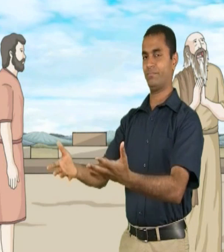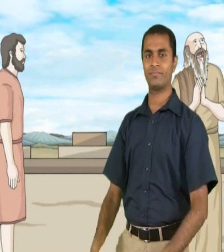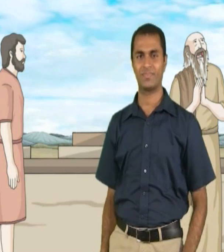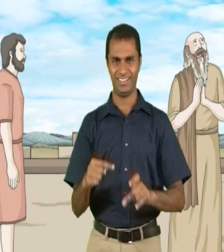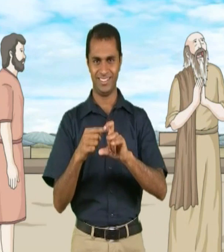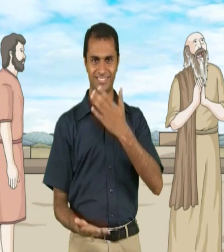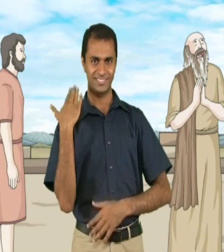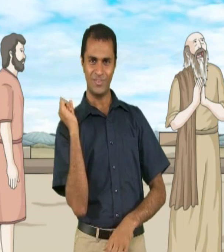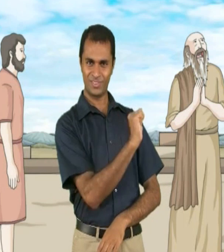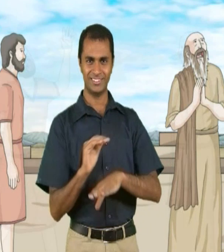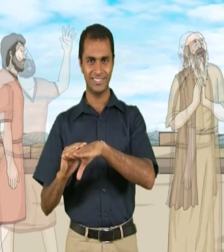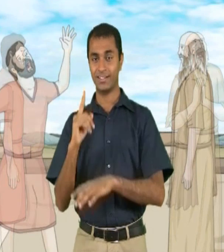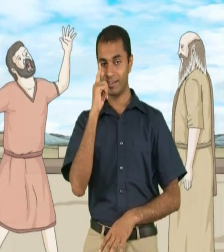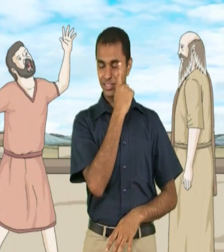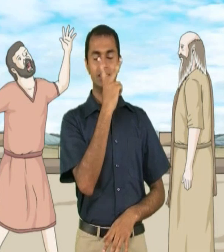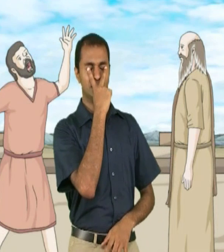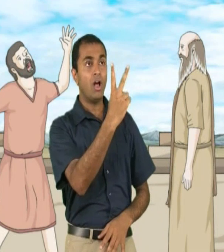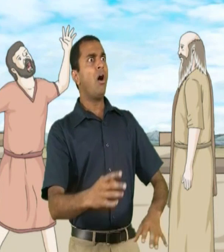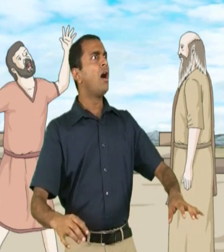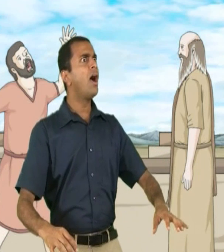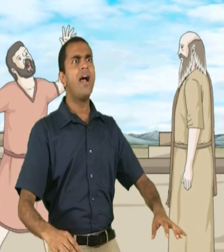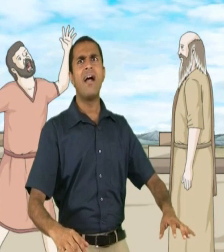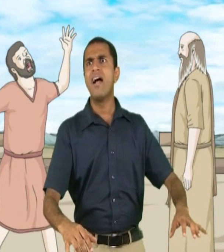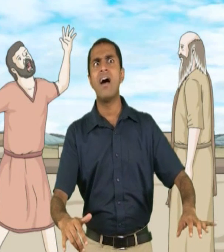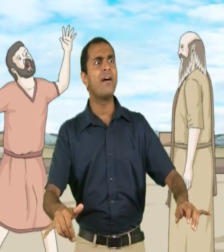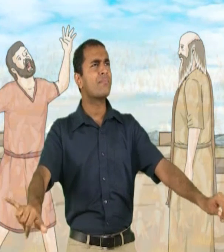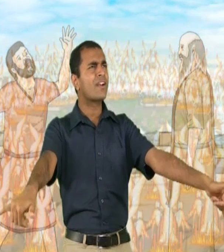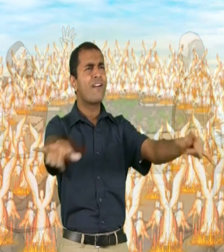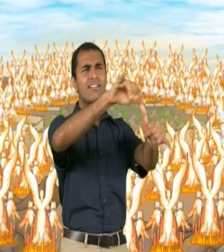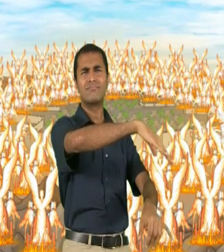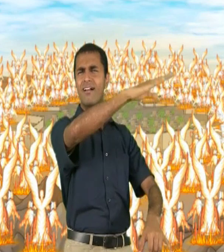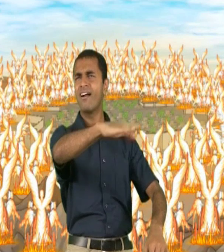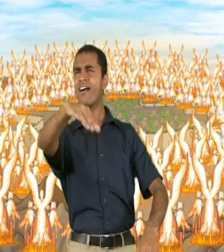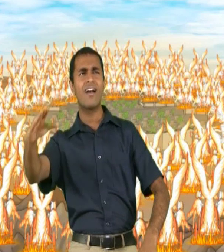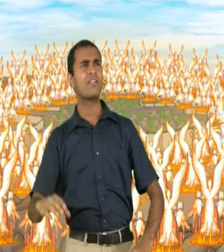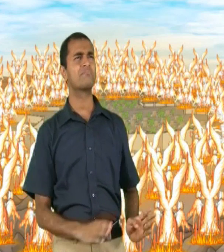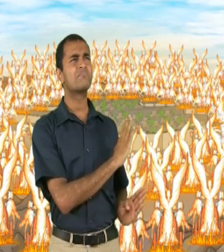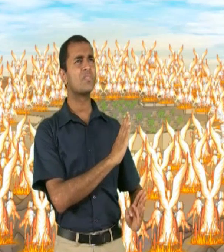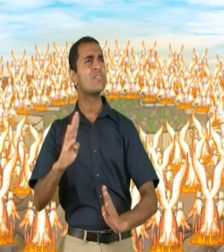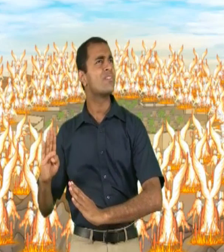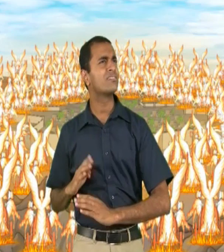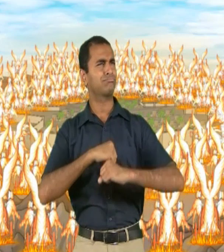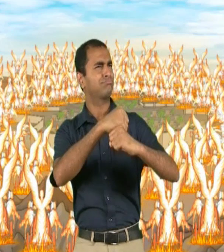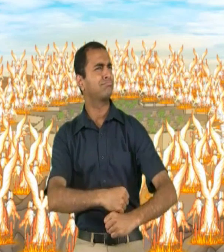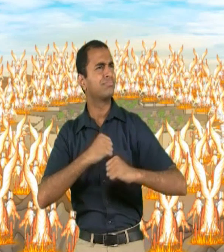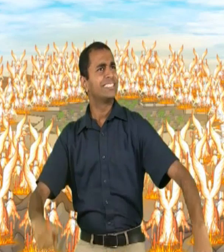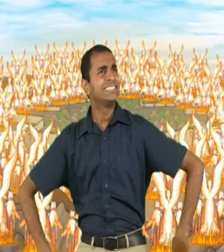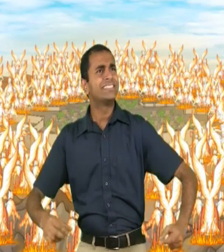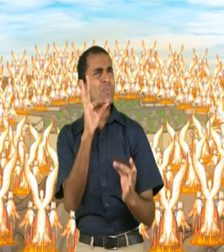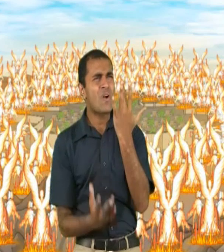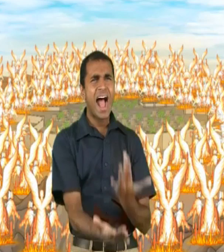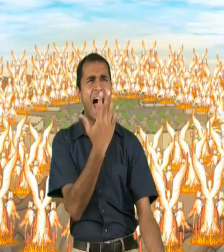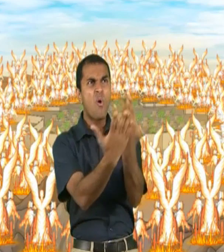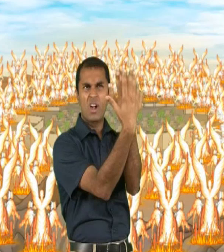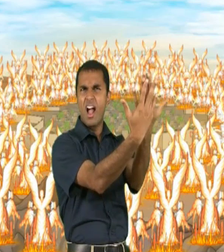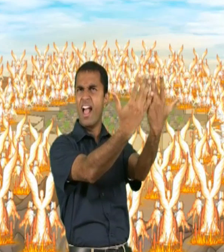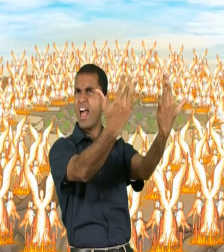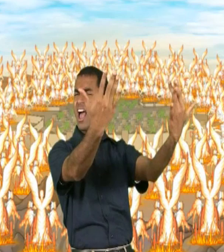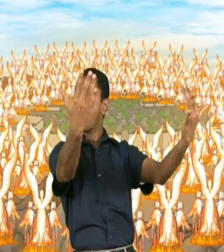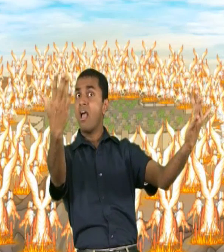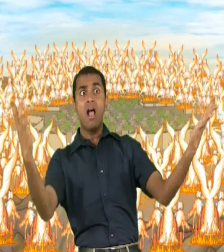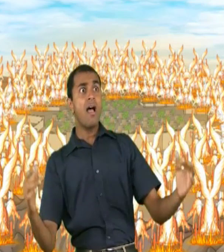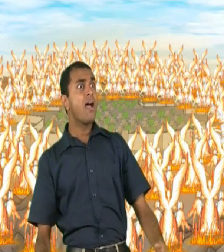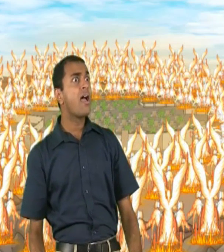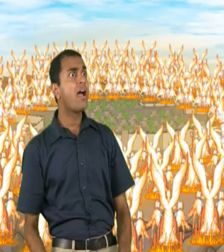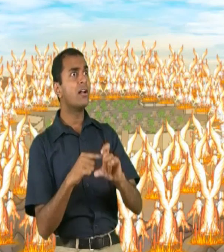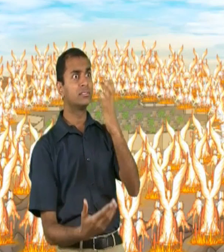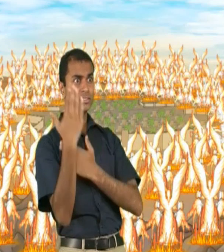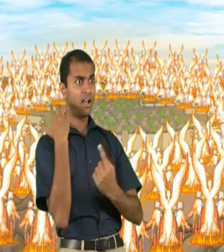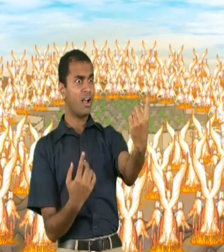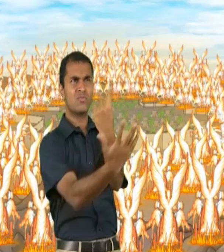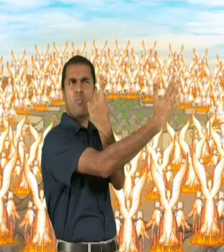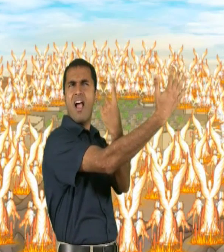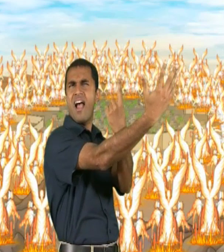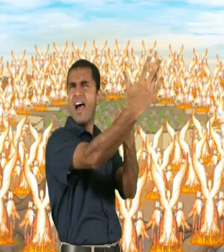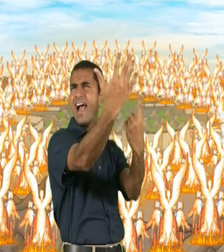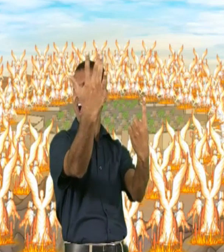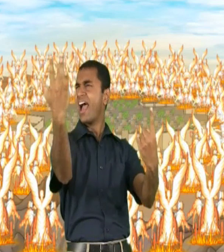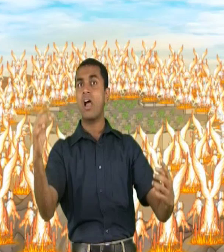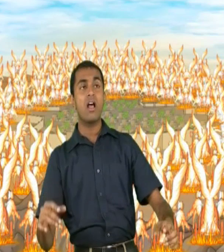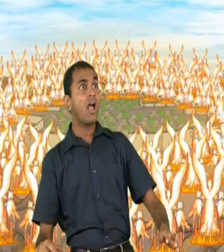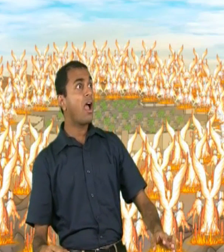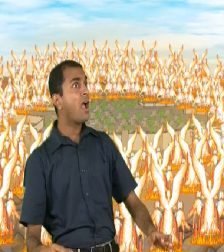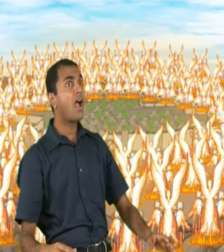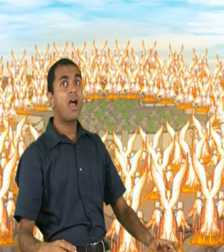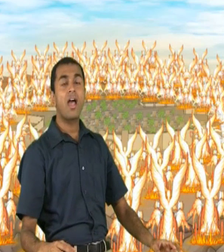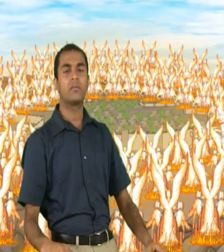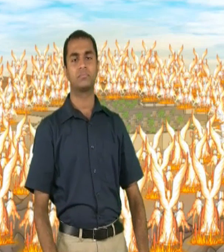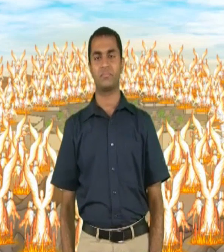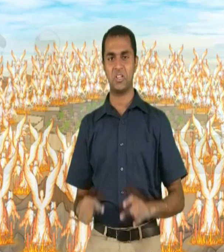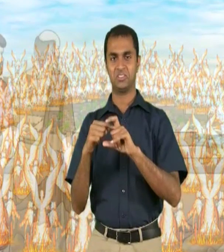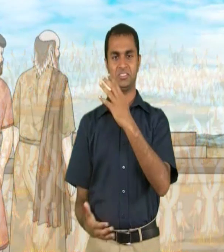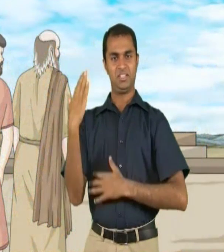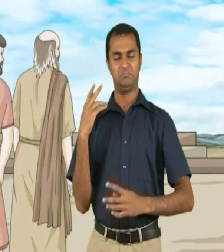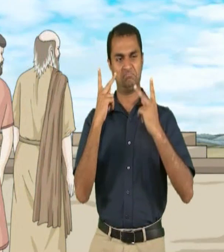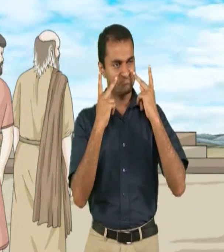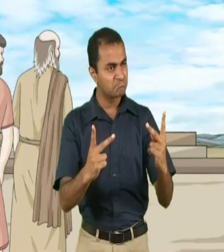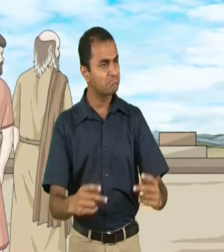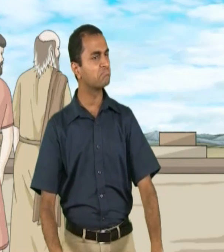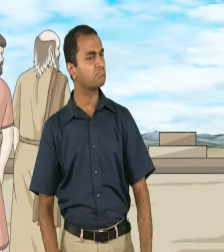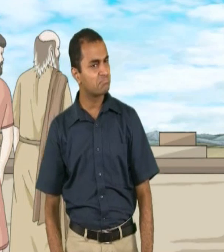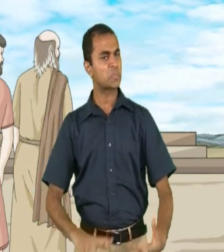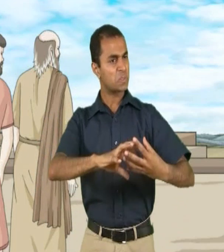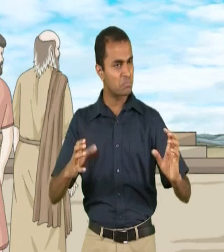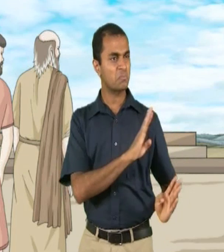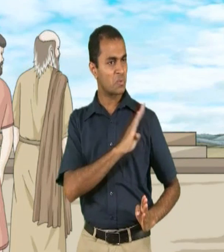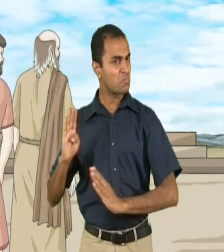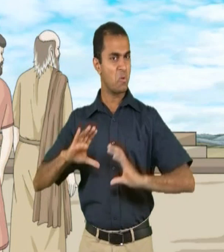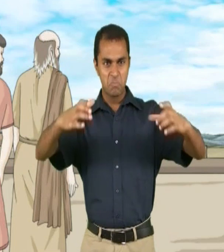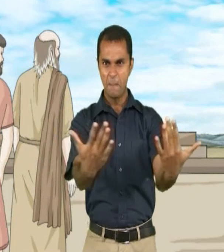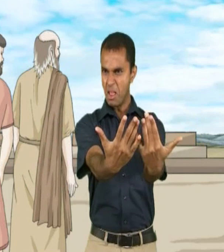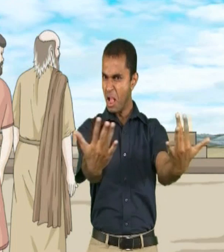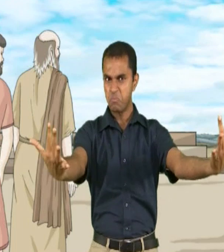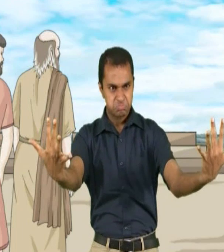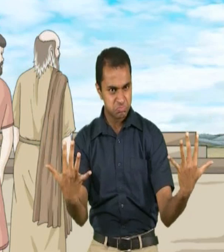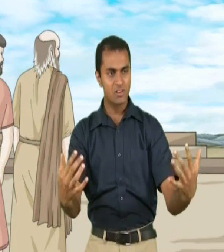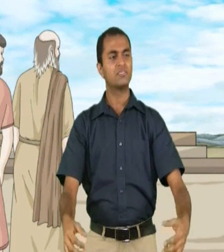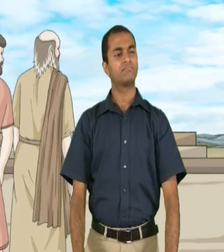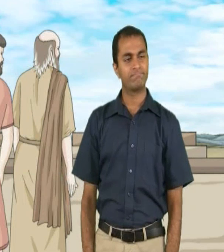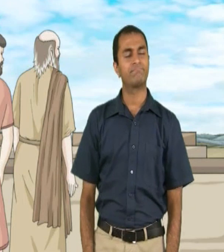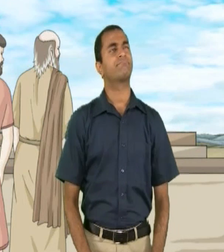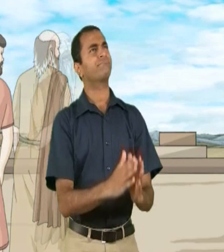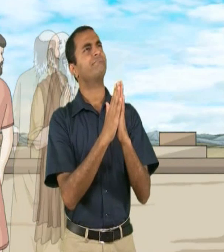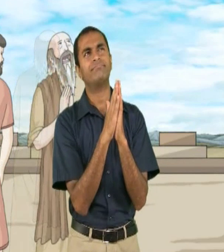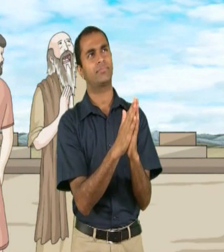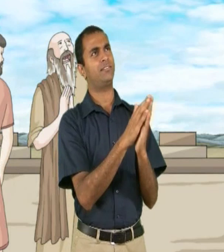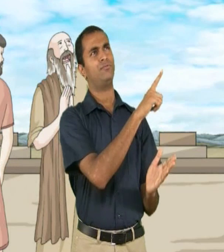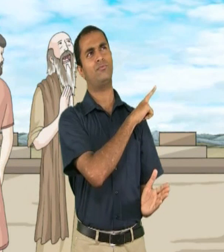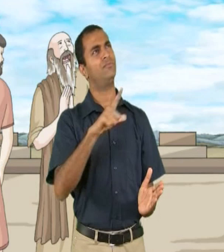And the LORD opened the eyes of the young man, and he saw that the hills were full of horses and chariots of fire all around Elisha.